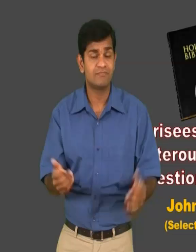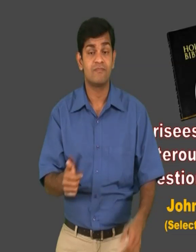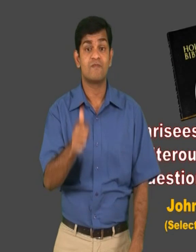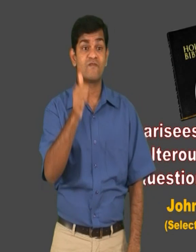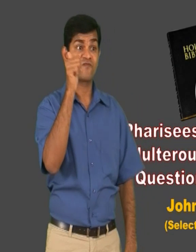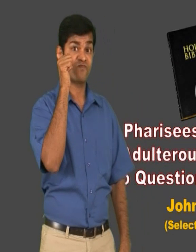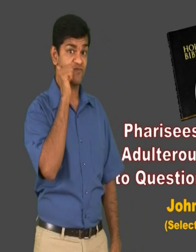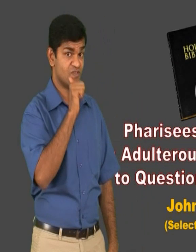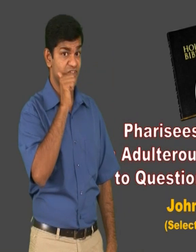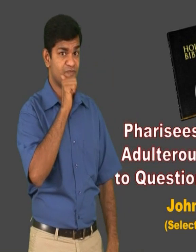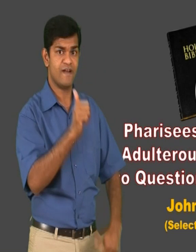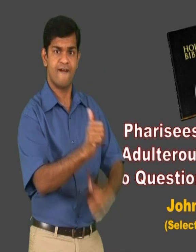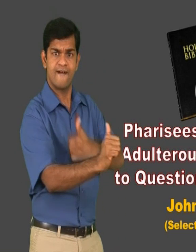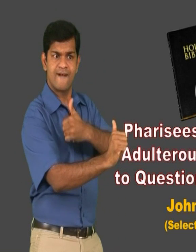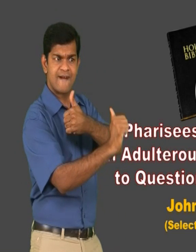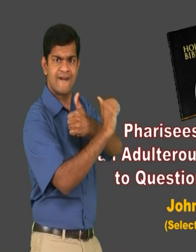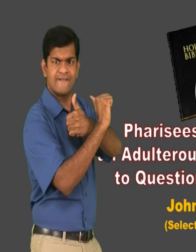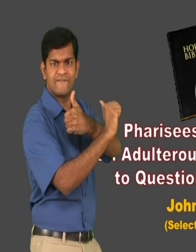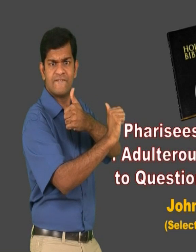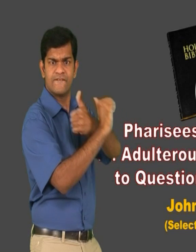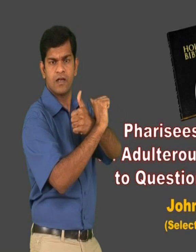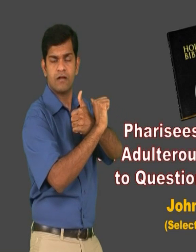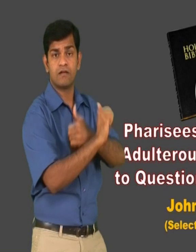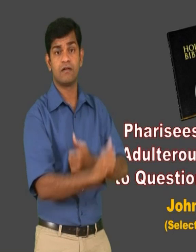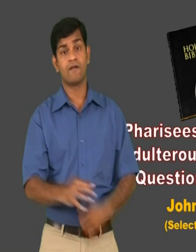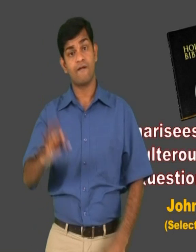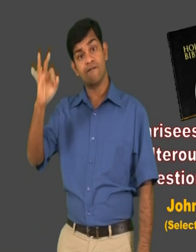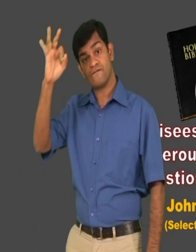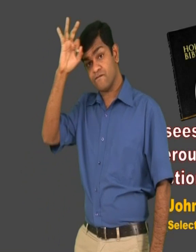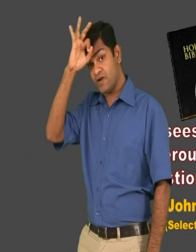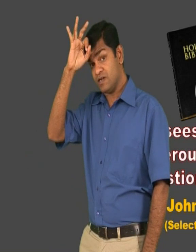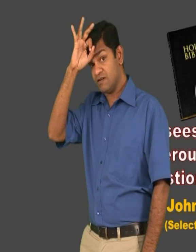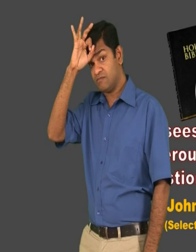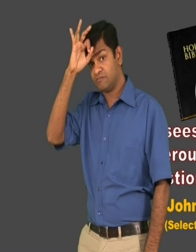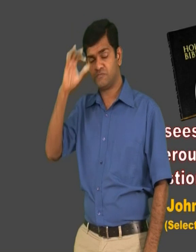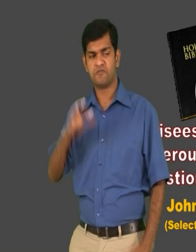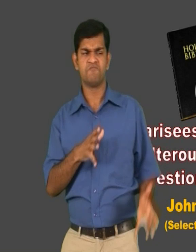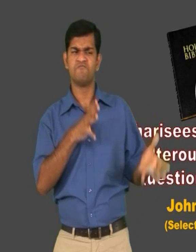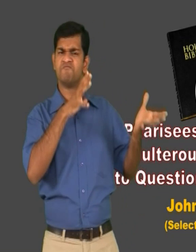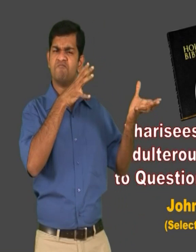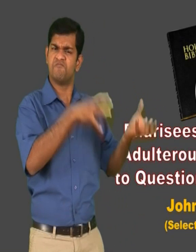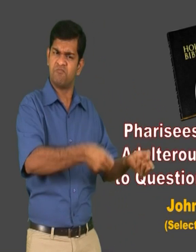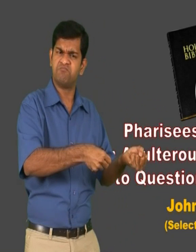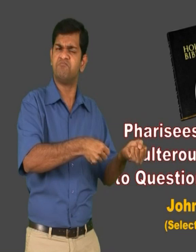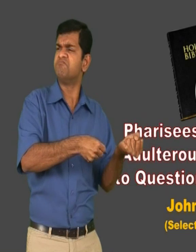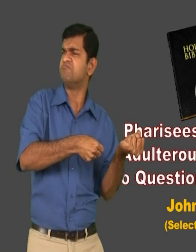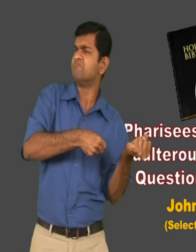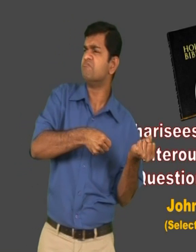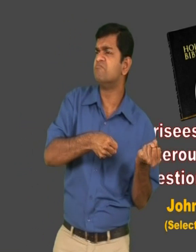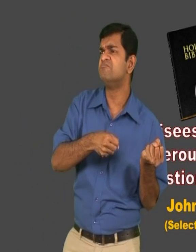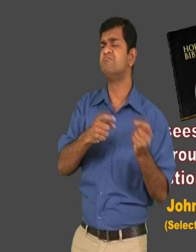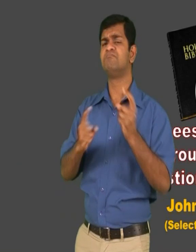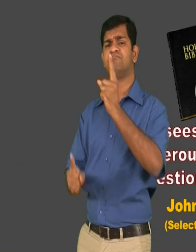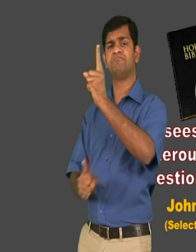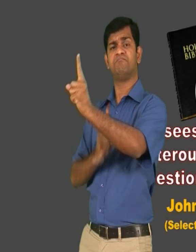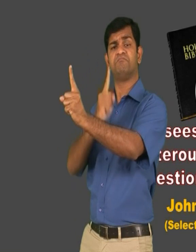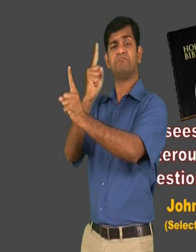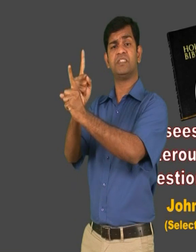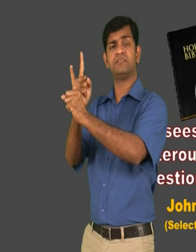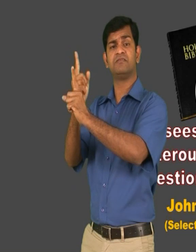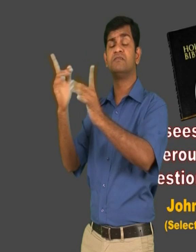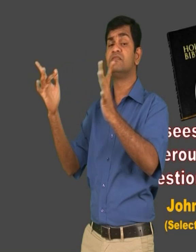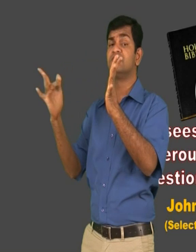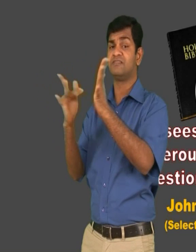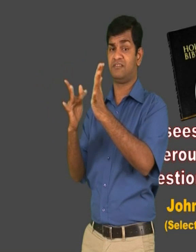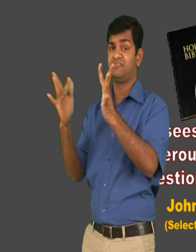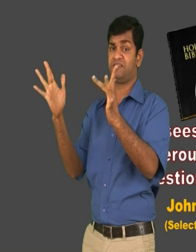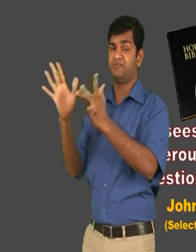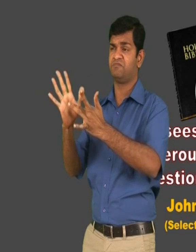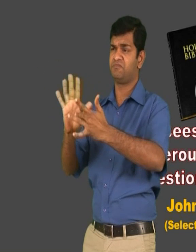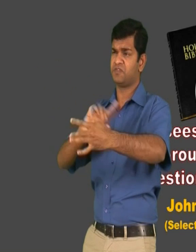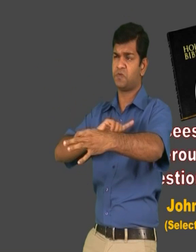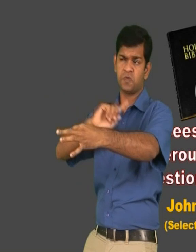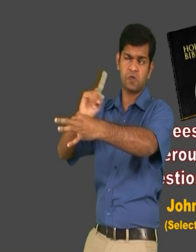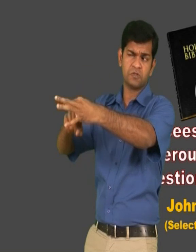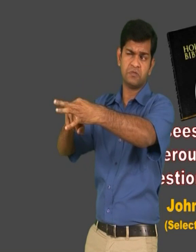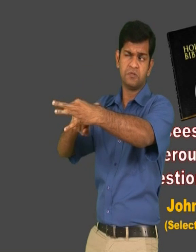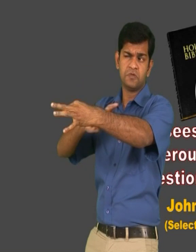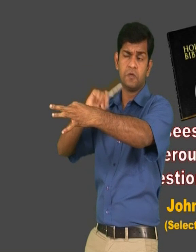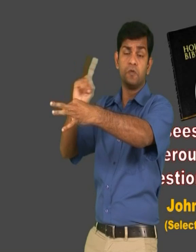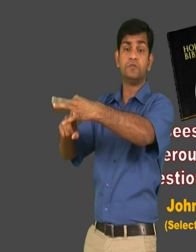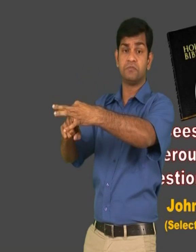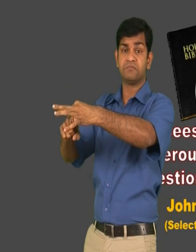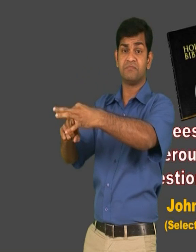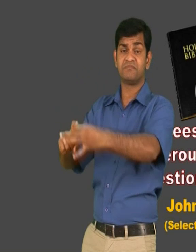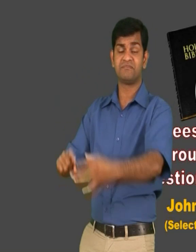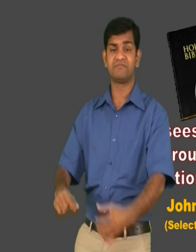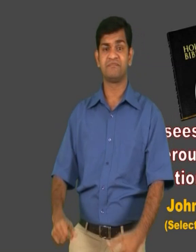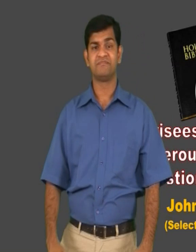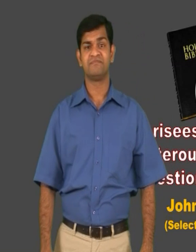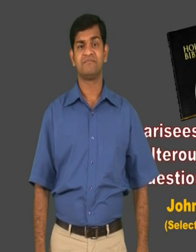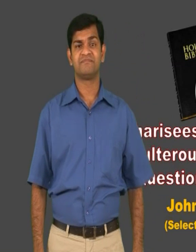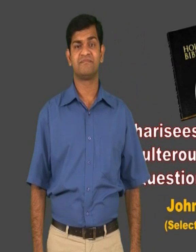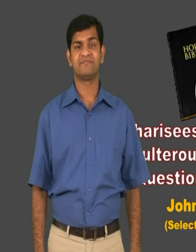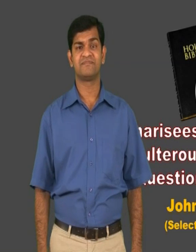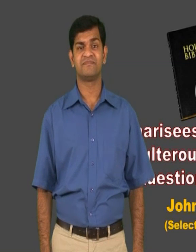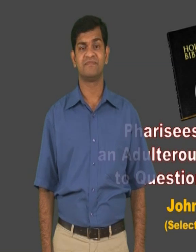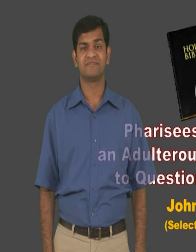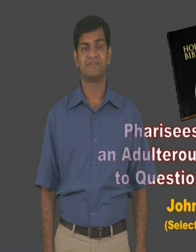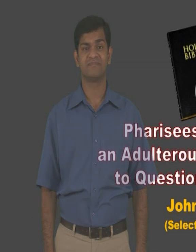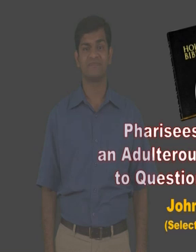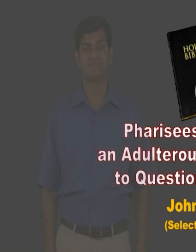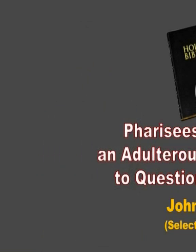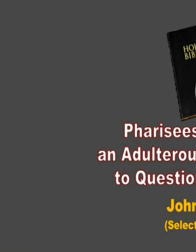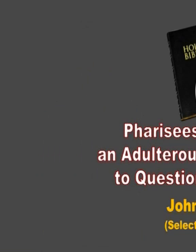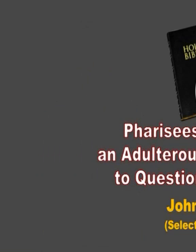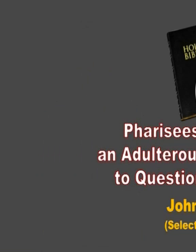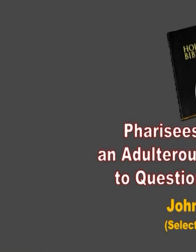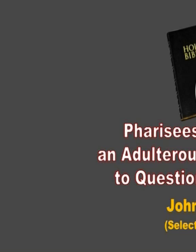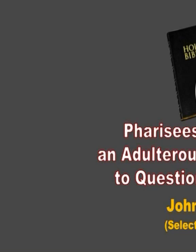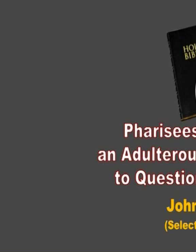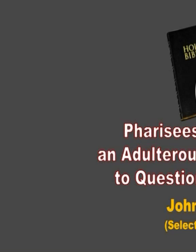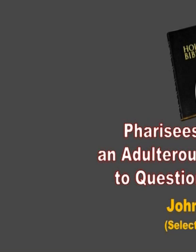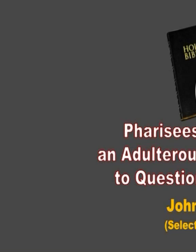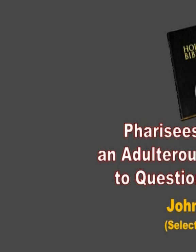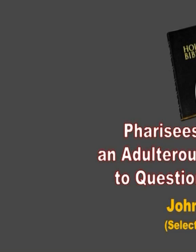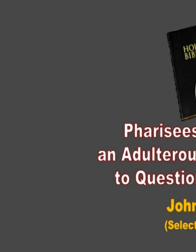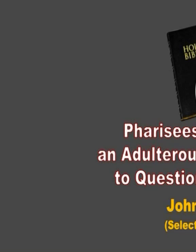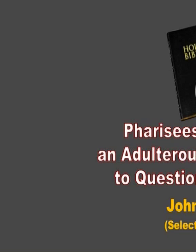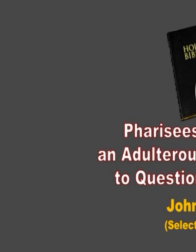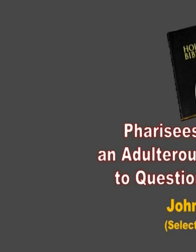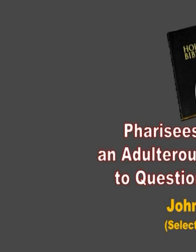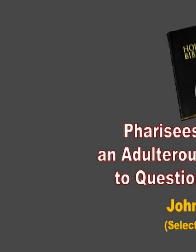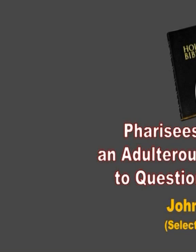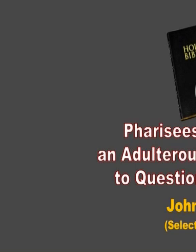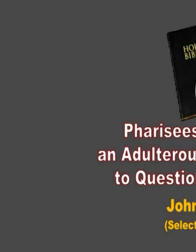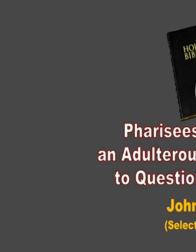Pharisees bring an adulterous woman to question Jesus